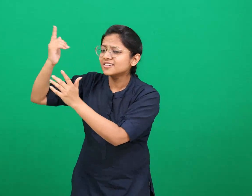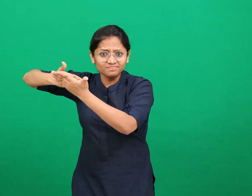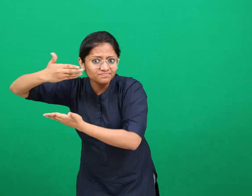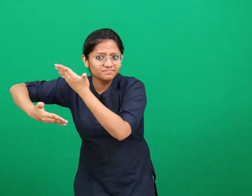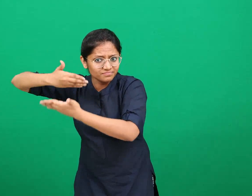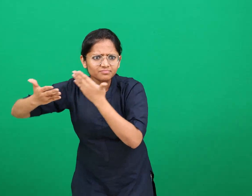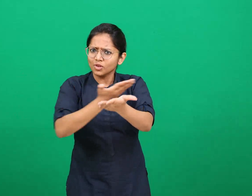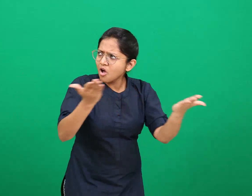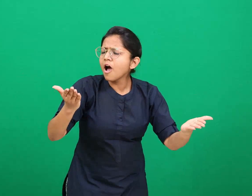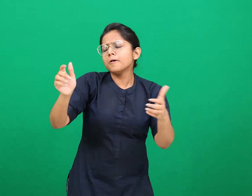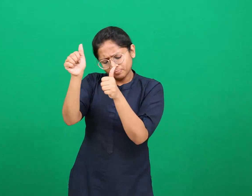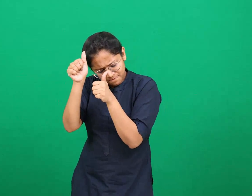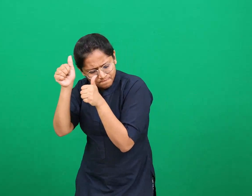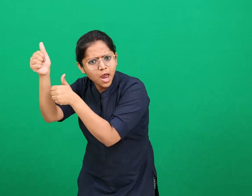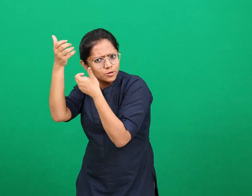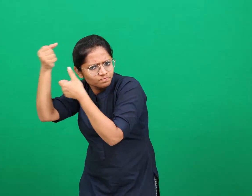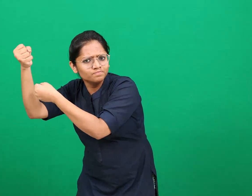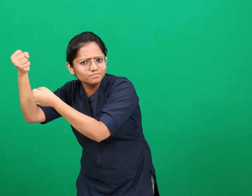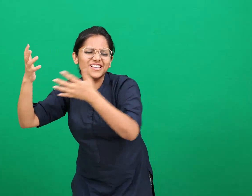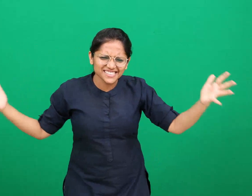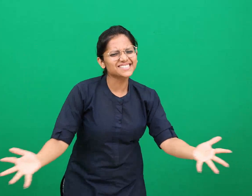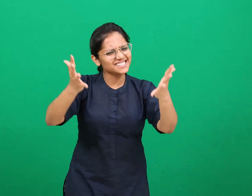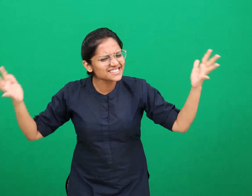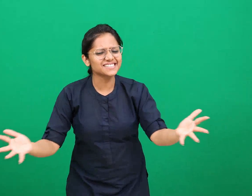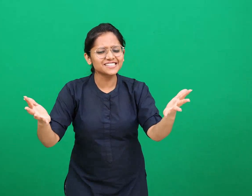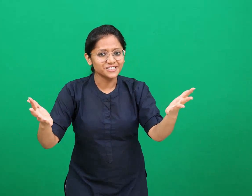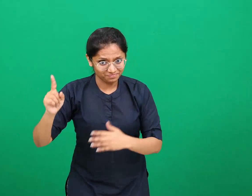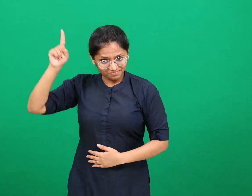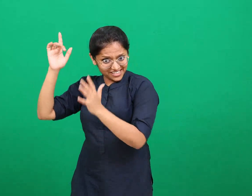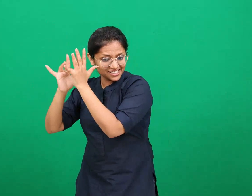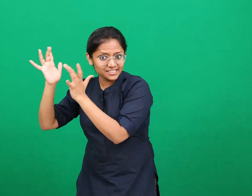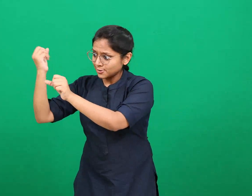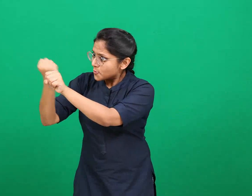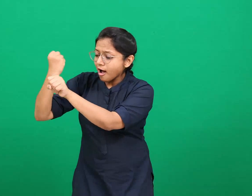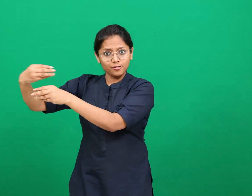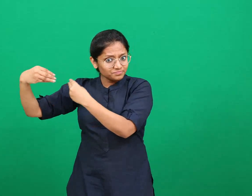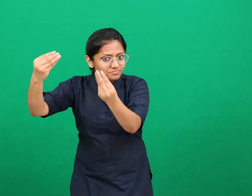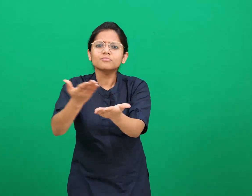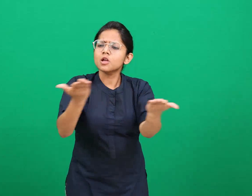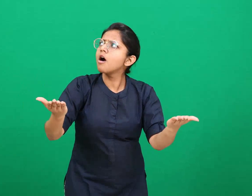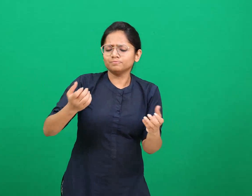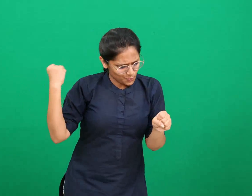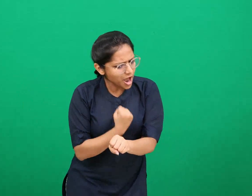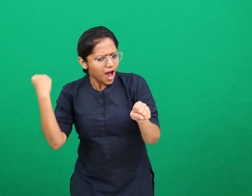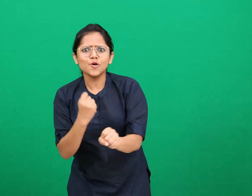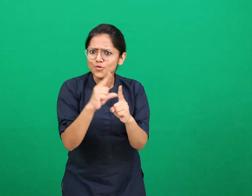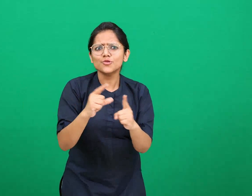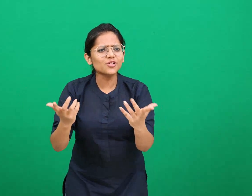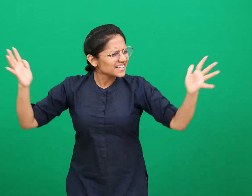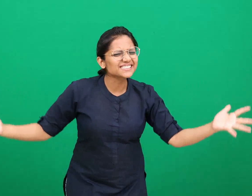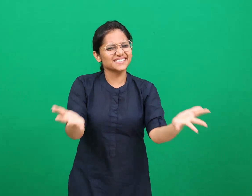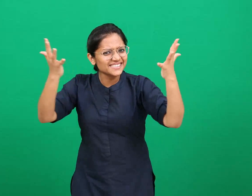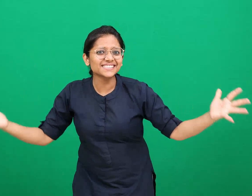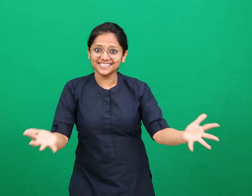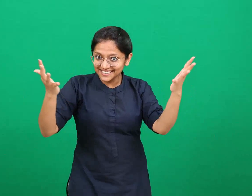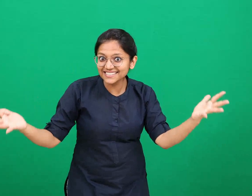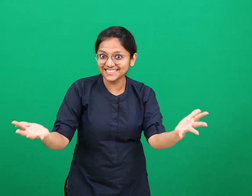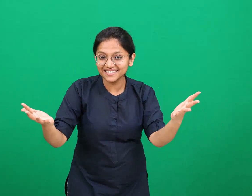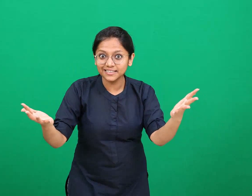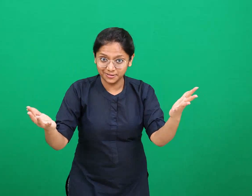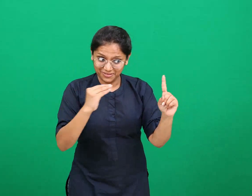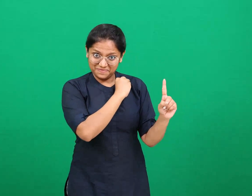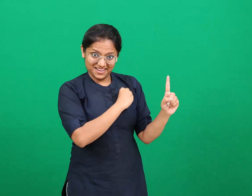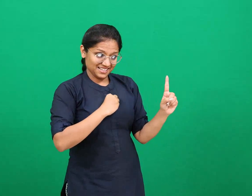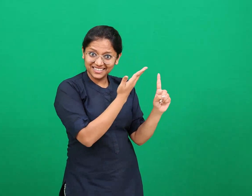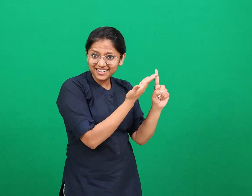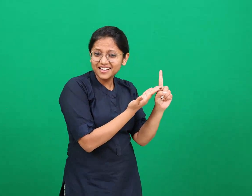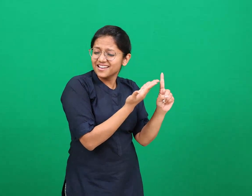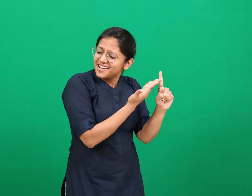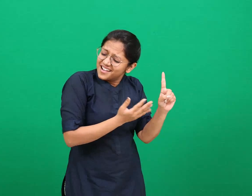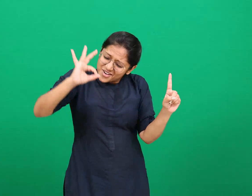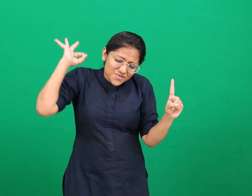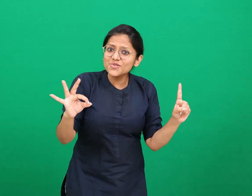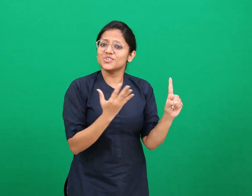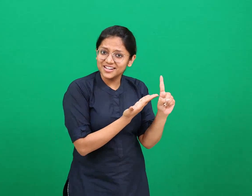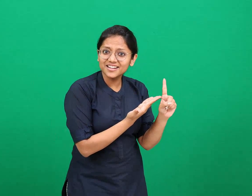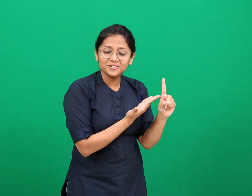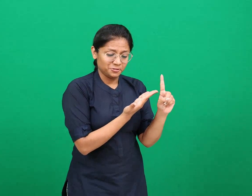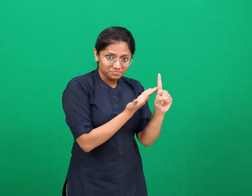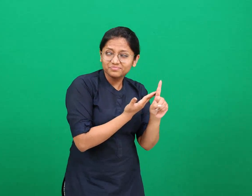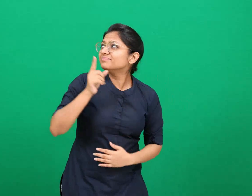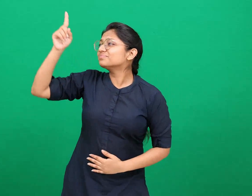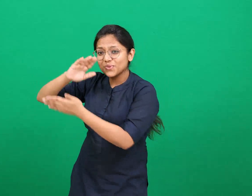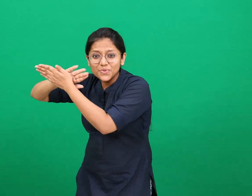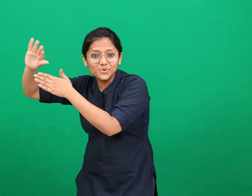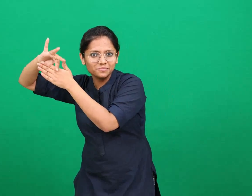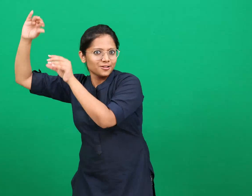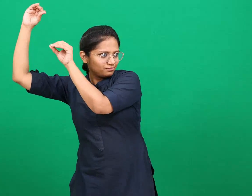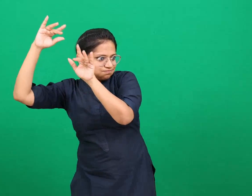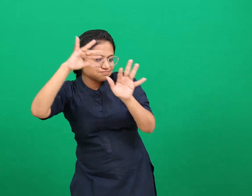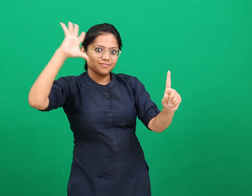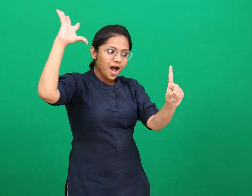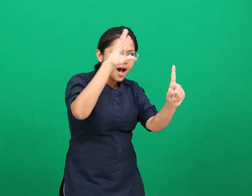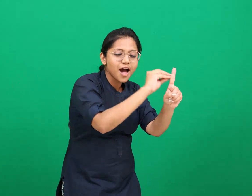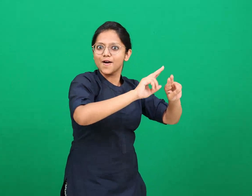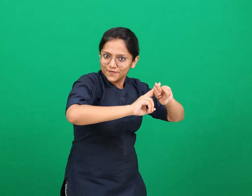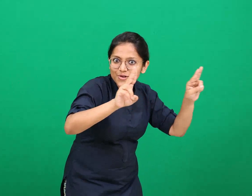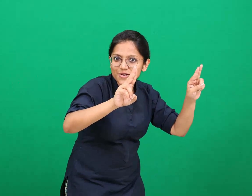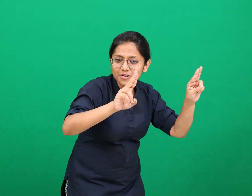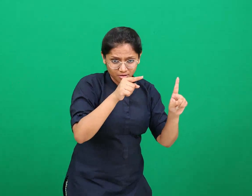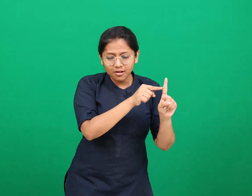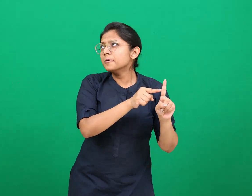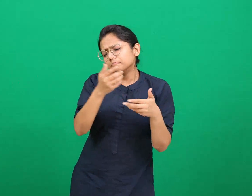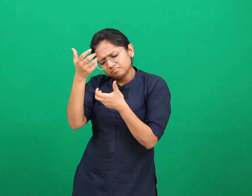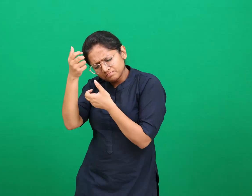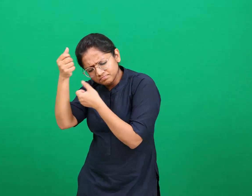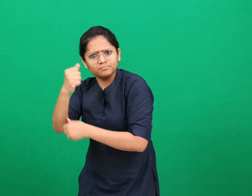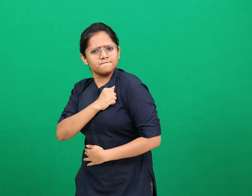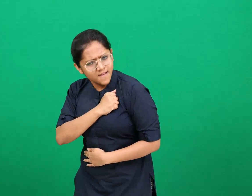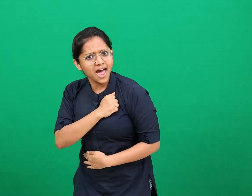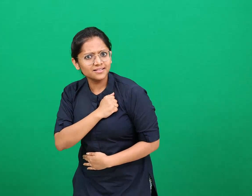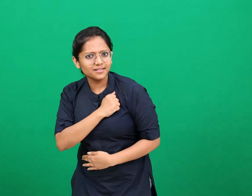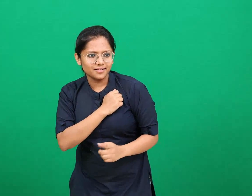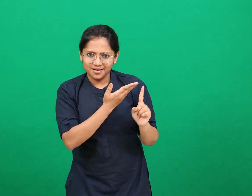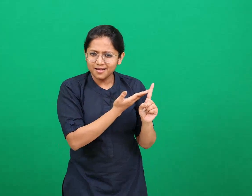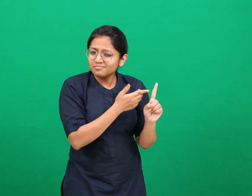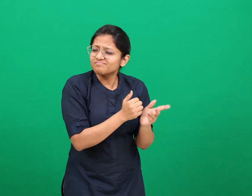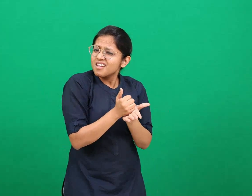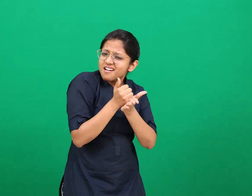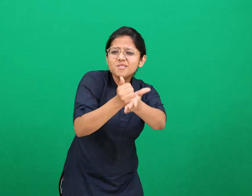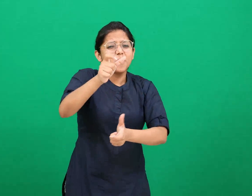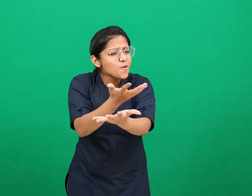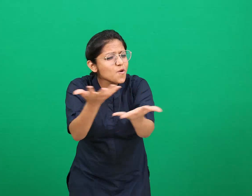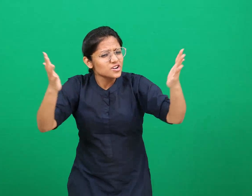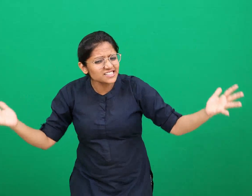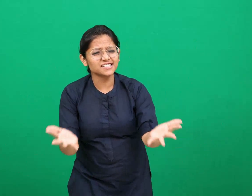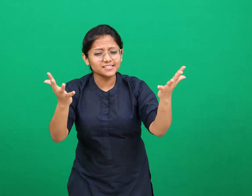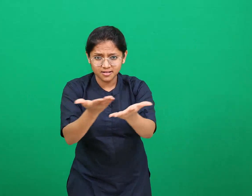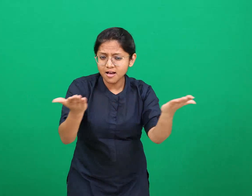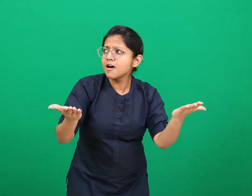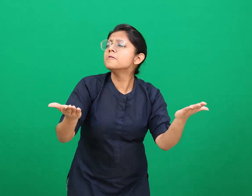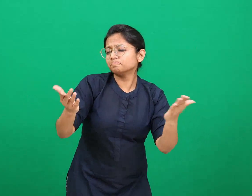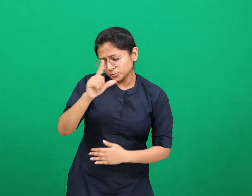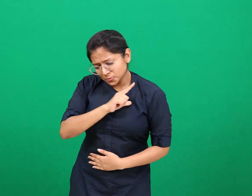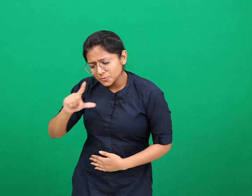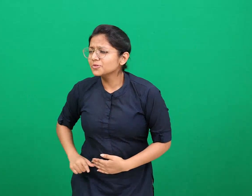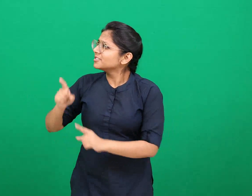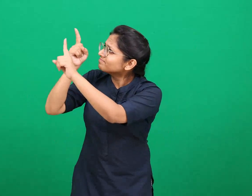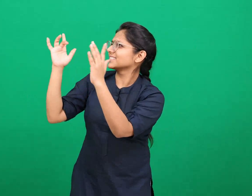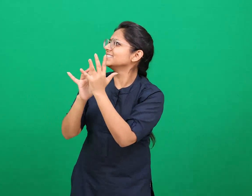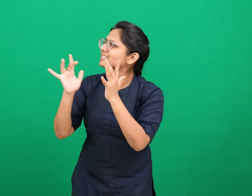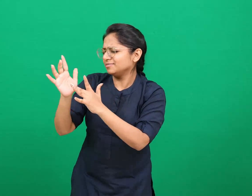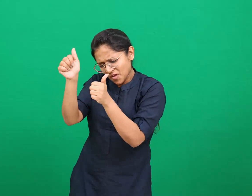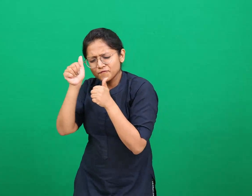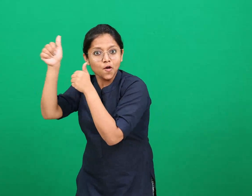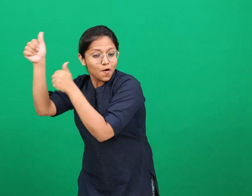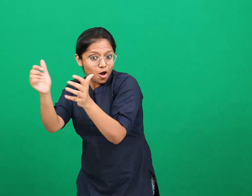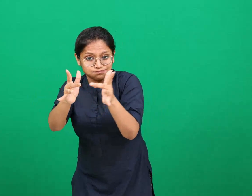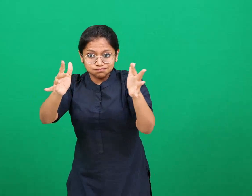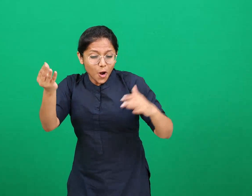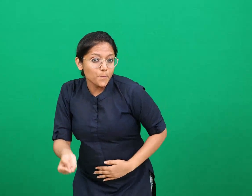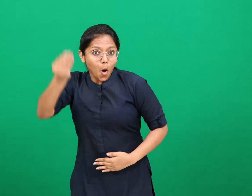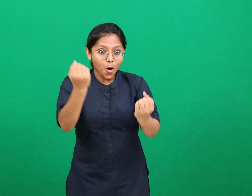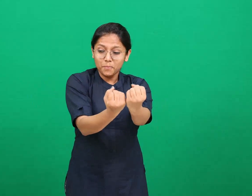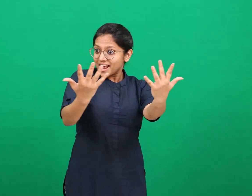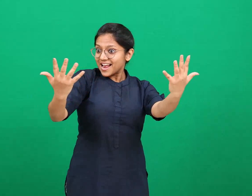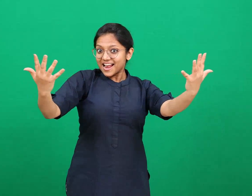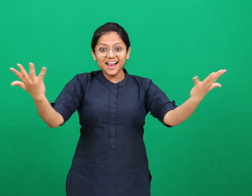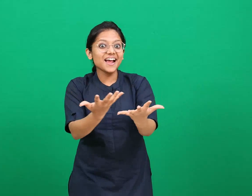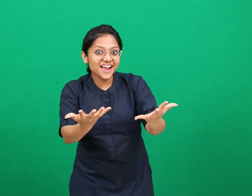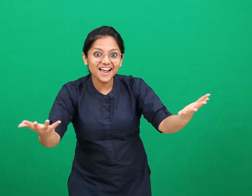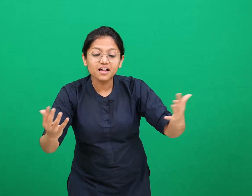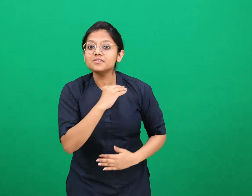Barnabas was a good man, full of the Holy Spirit and faith, and a great number of people were brought to the Lord.